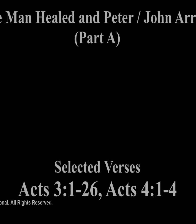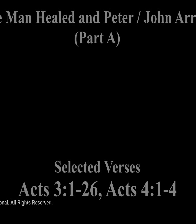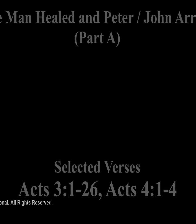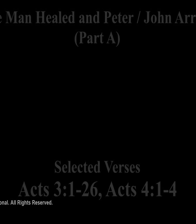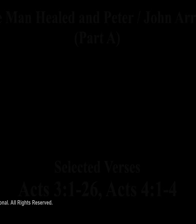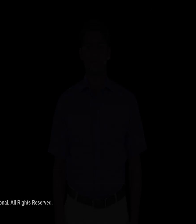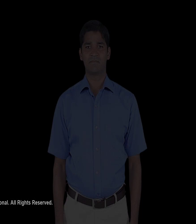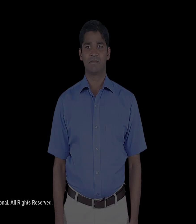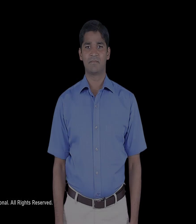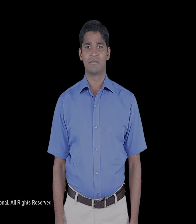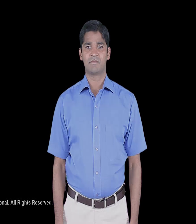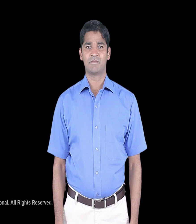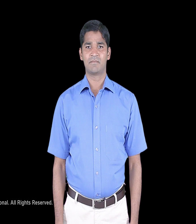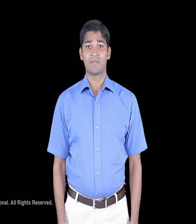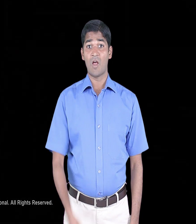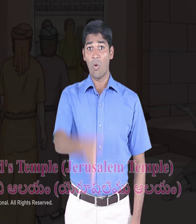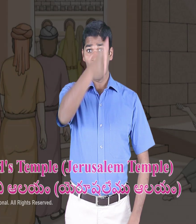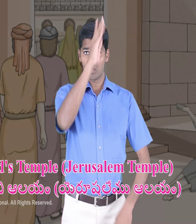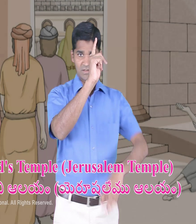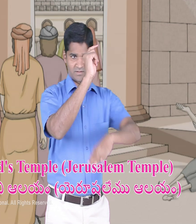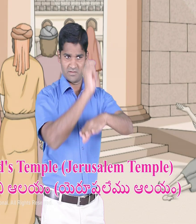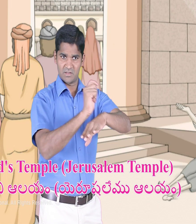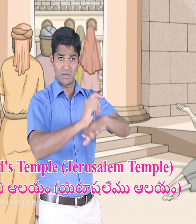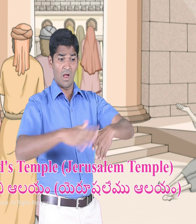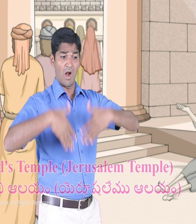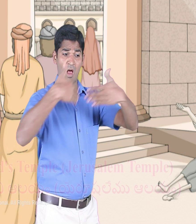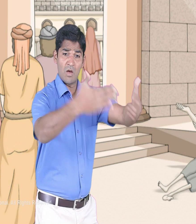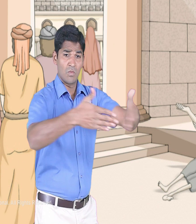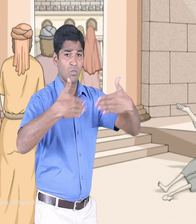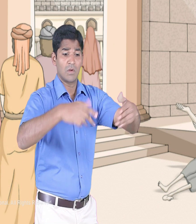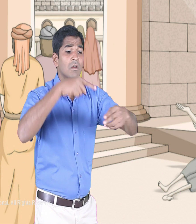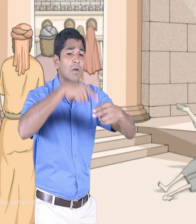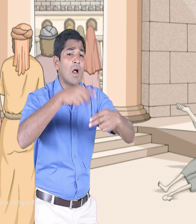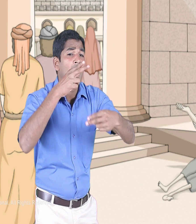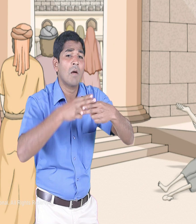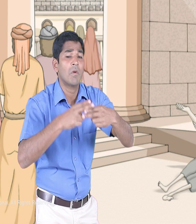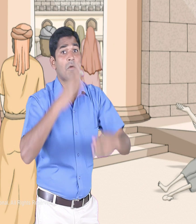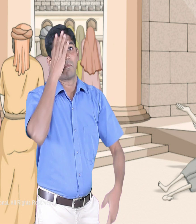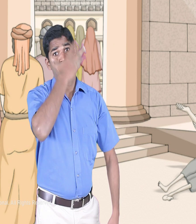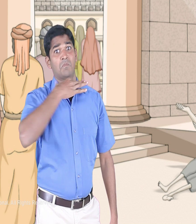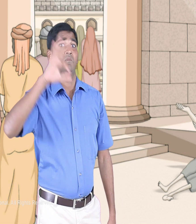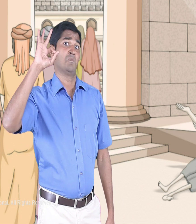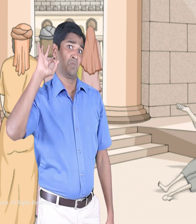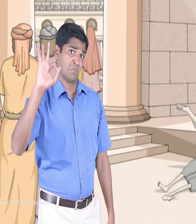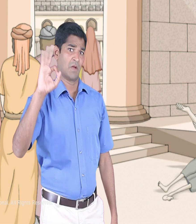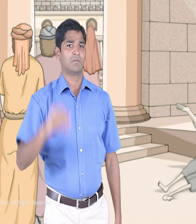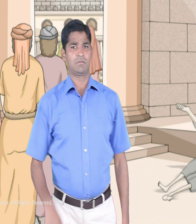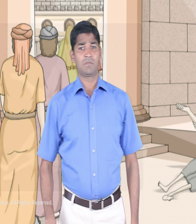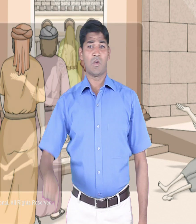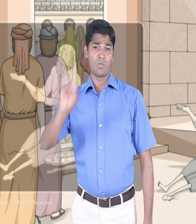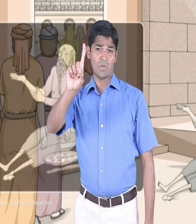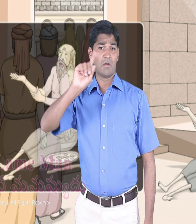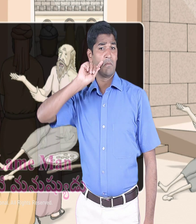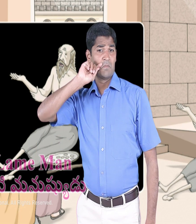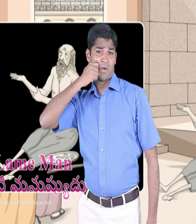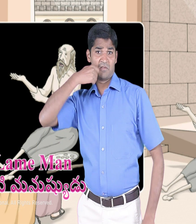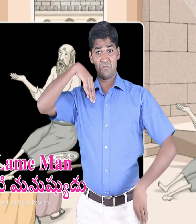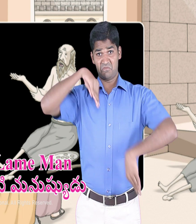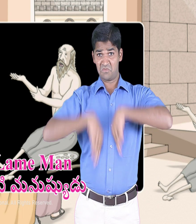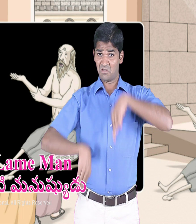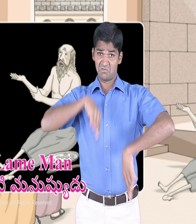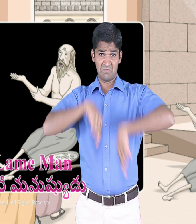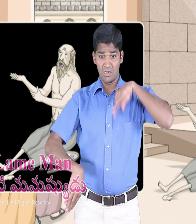One afternoon Peter and John were going up to the temple at the hour of prayer, the ninth hour.